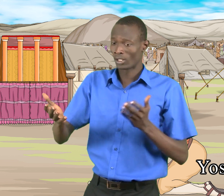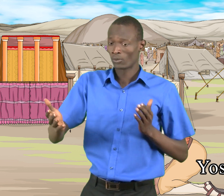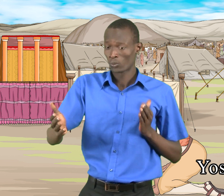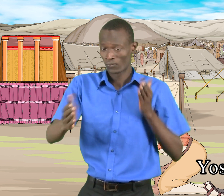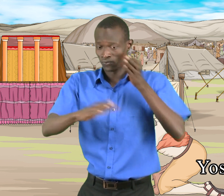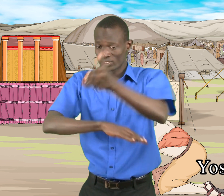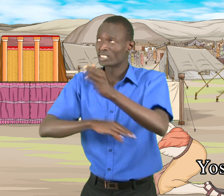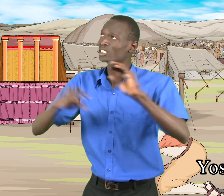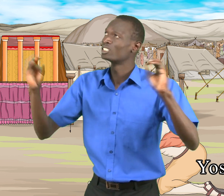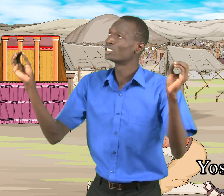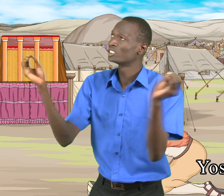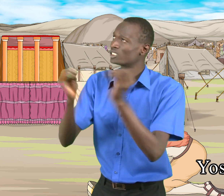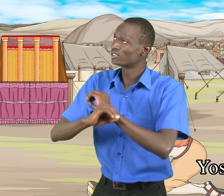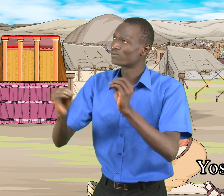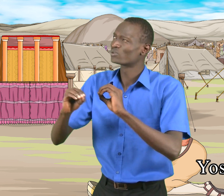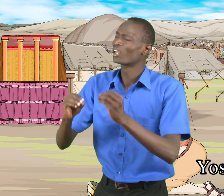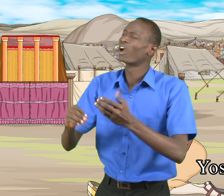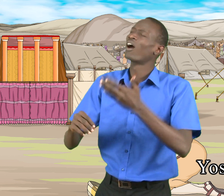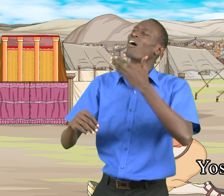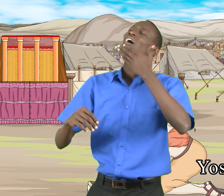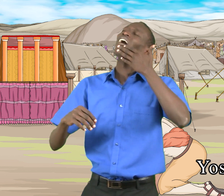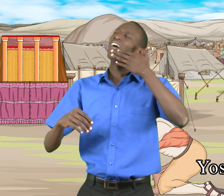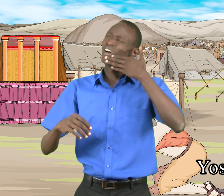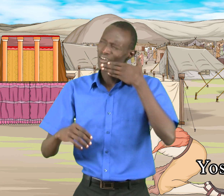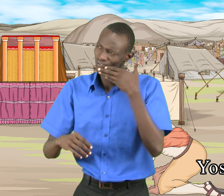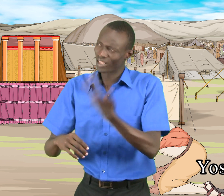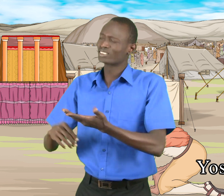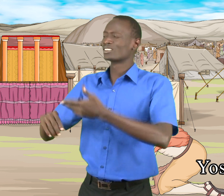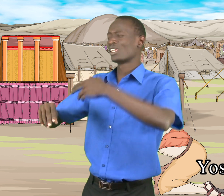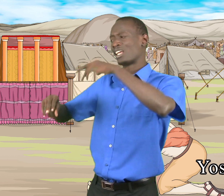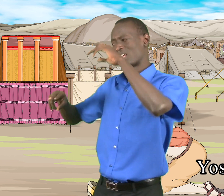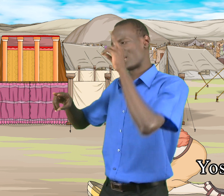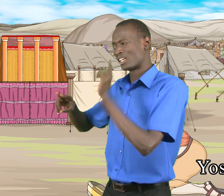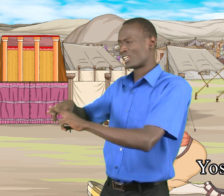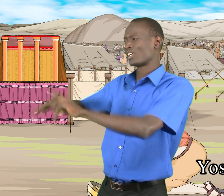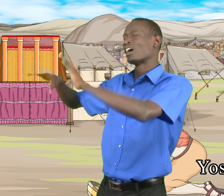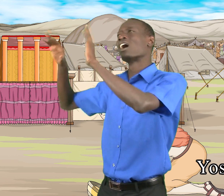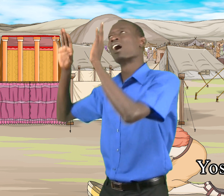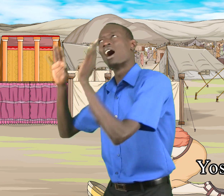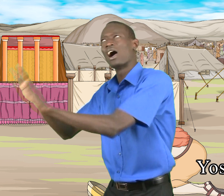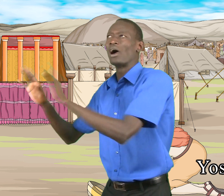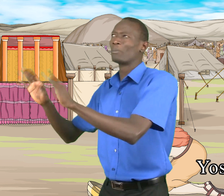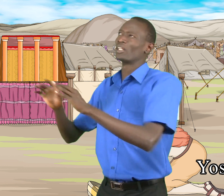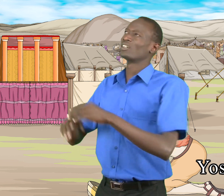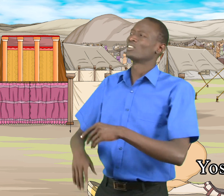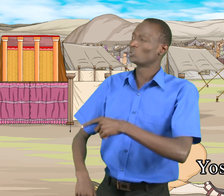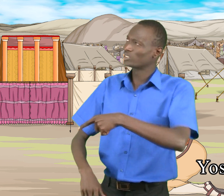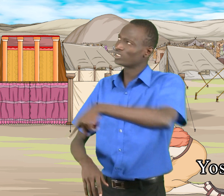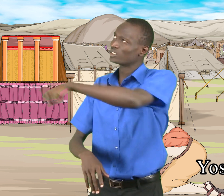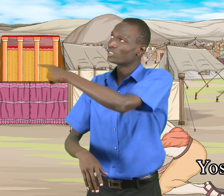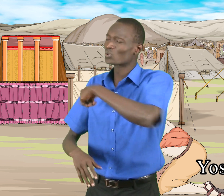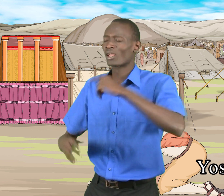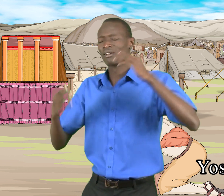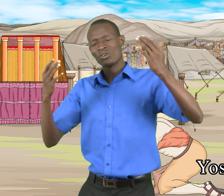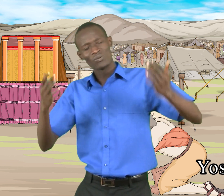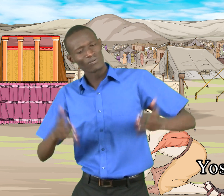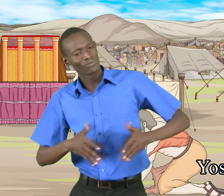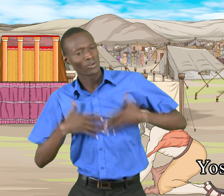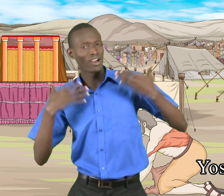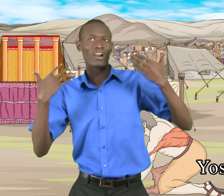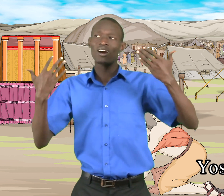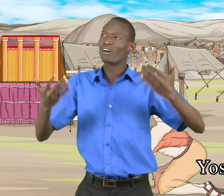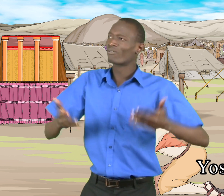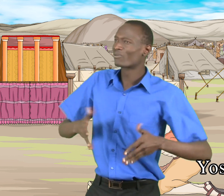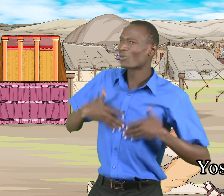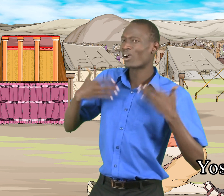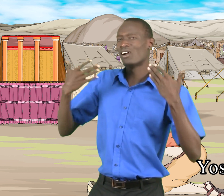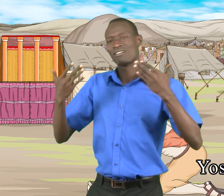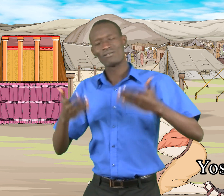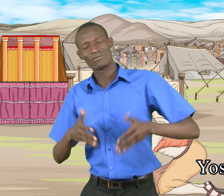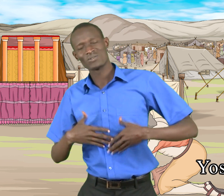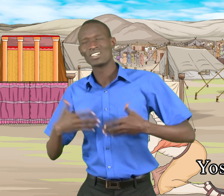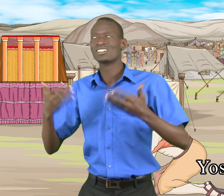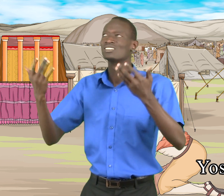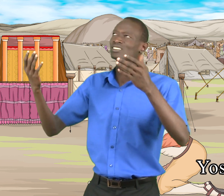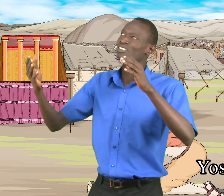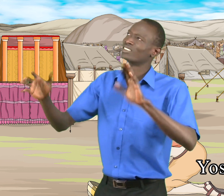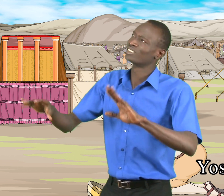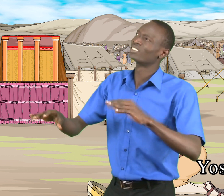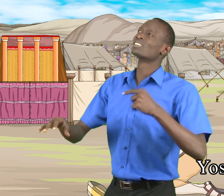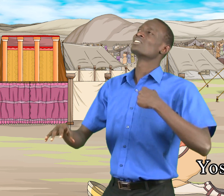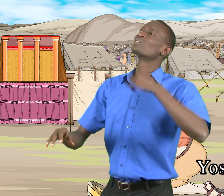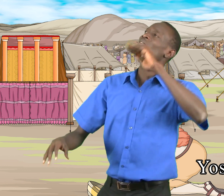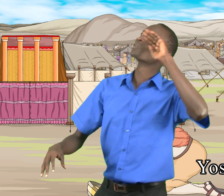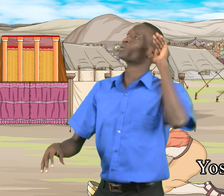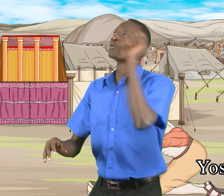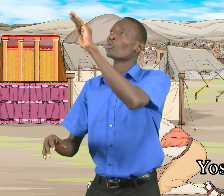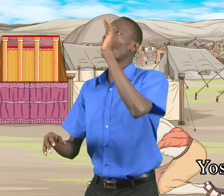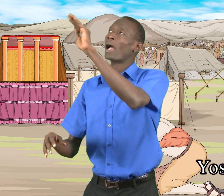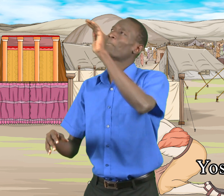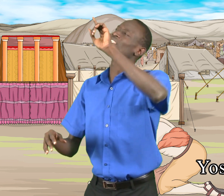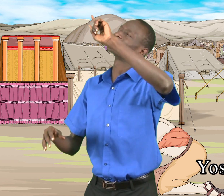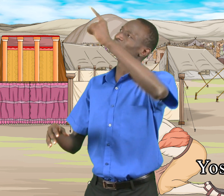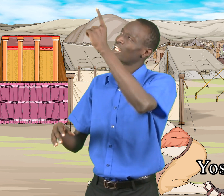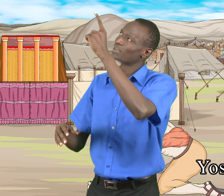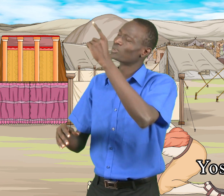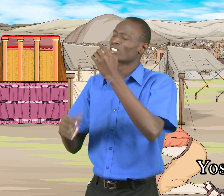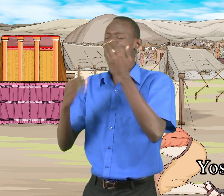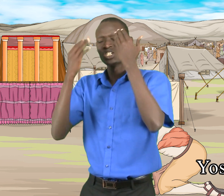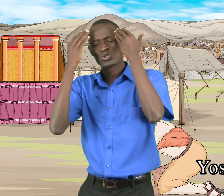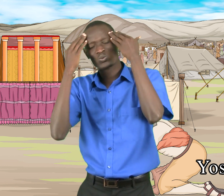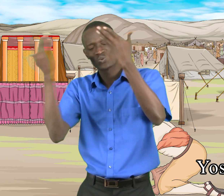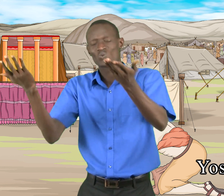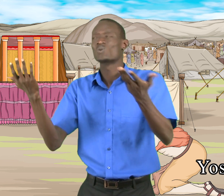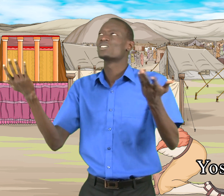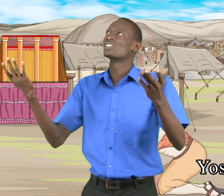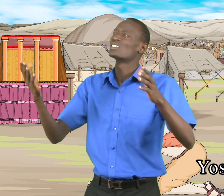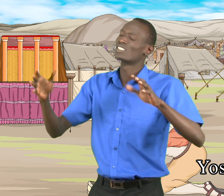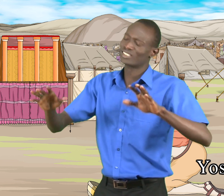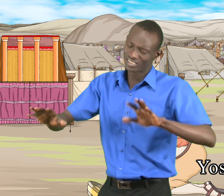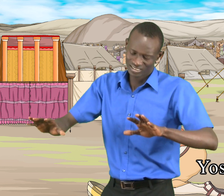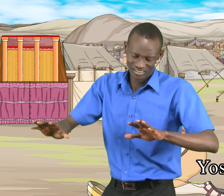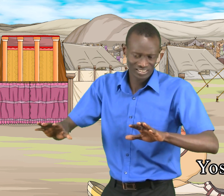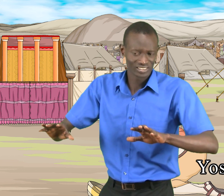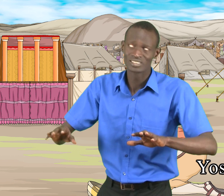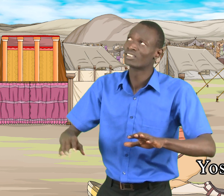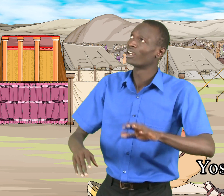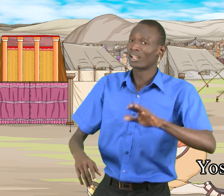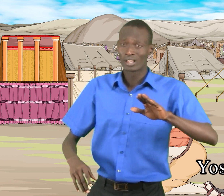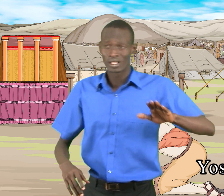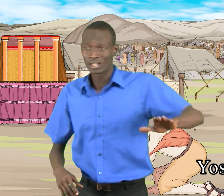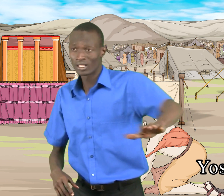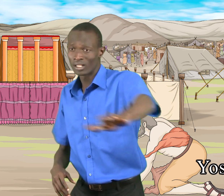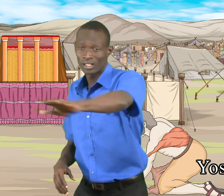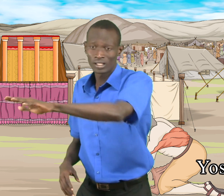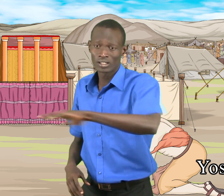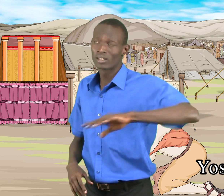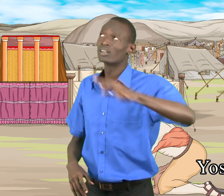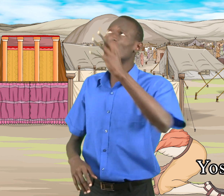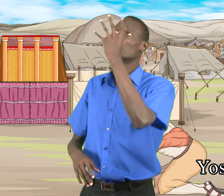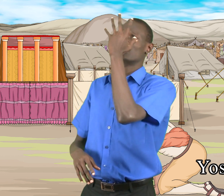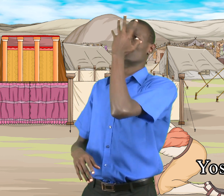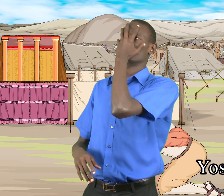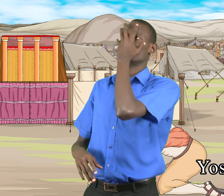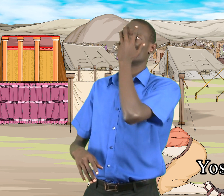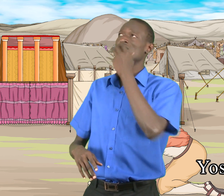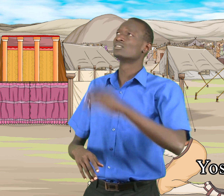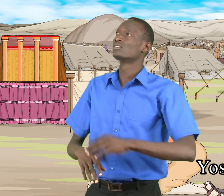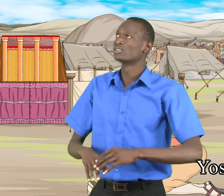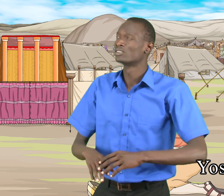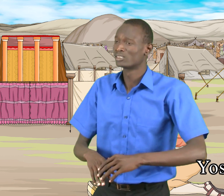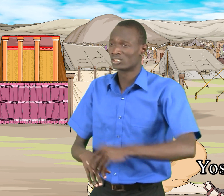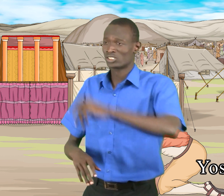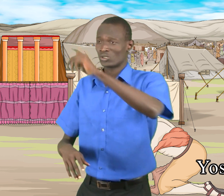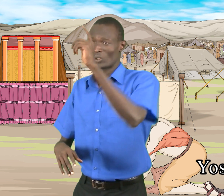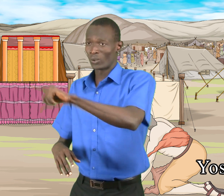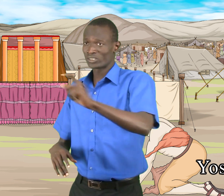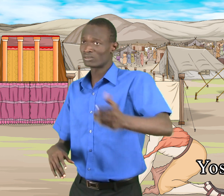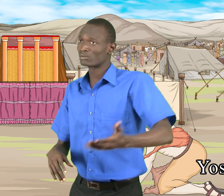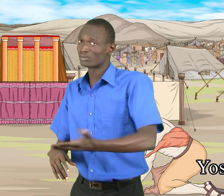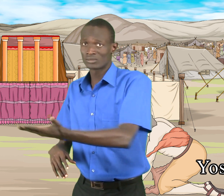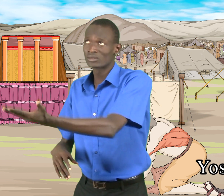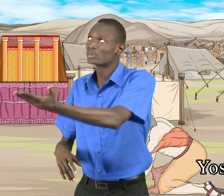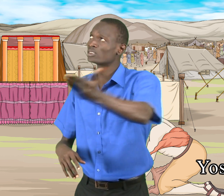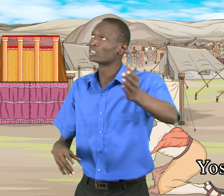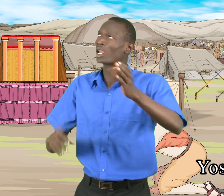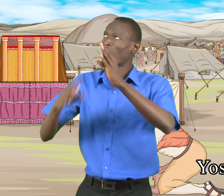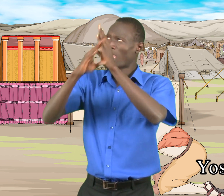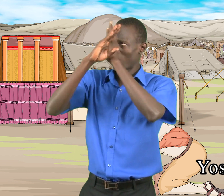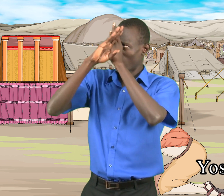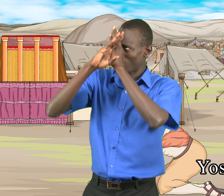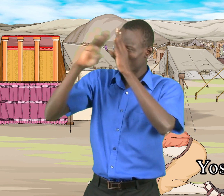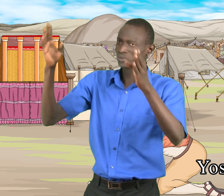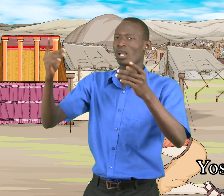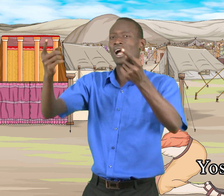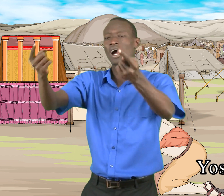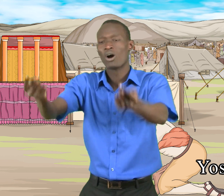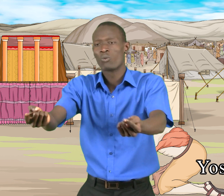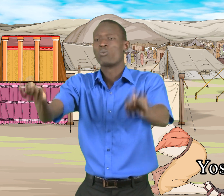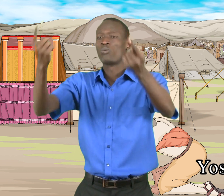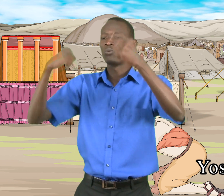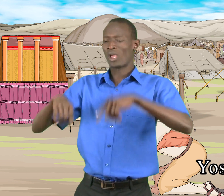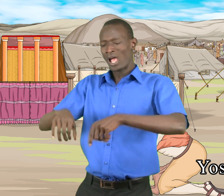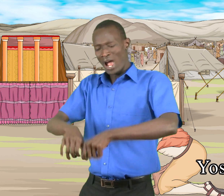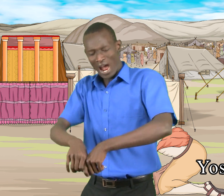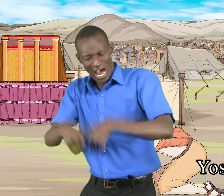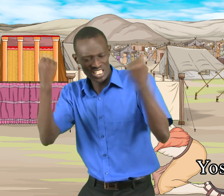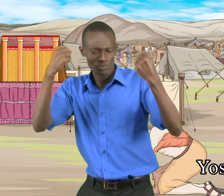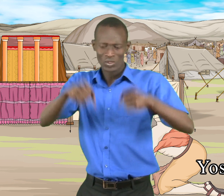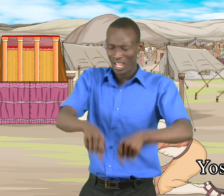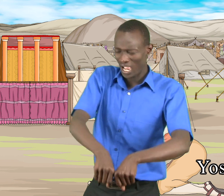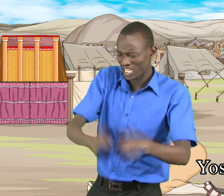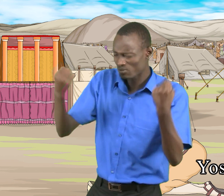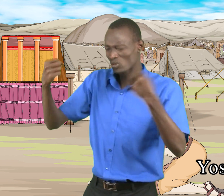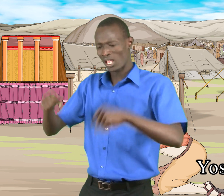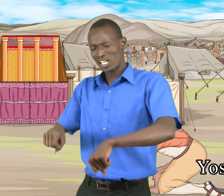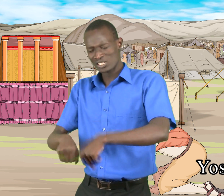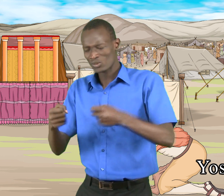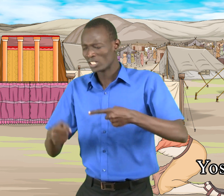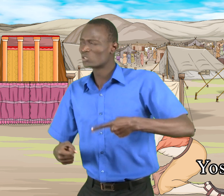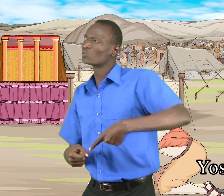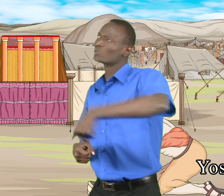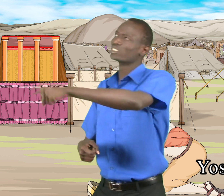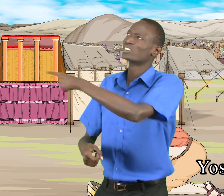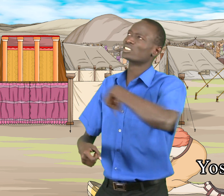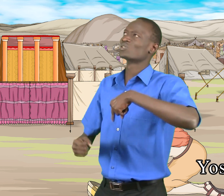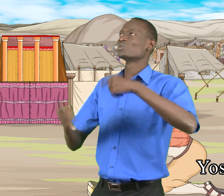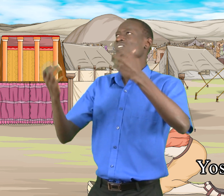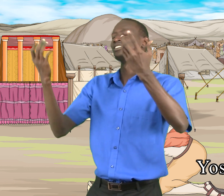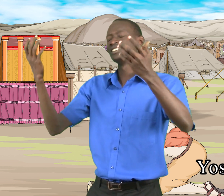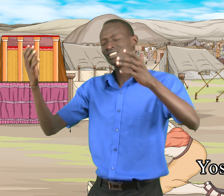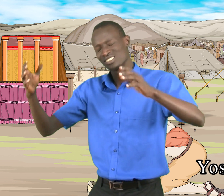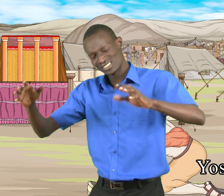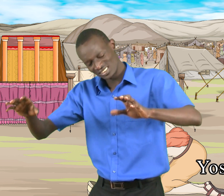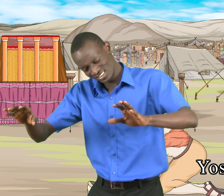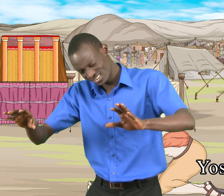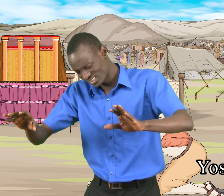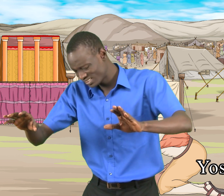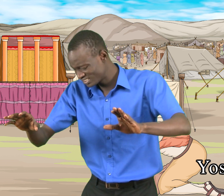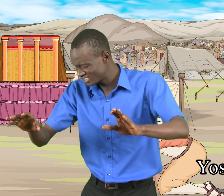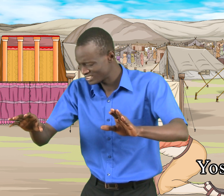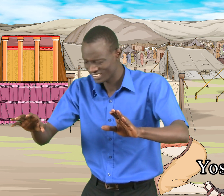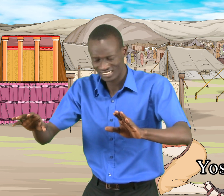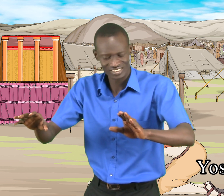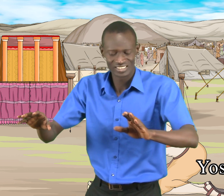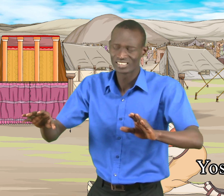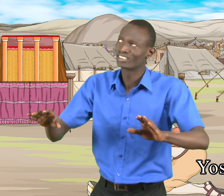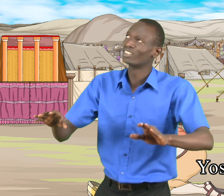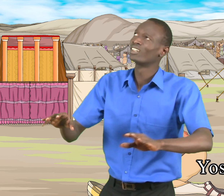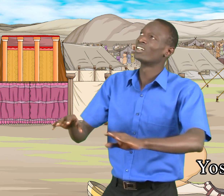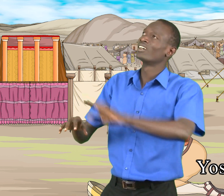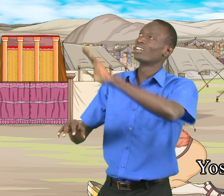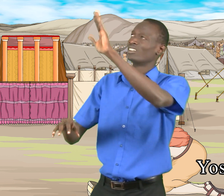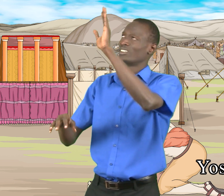O Lord, what can I say, now that Israel has turned its back and run from its enemies?